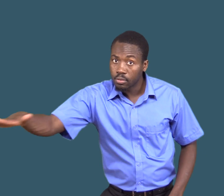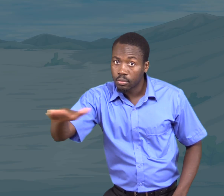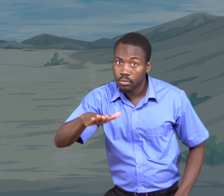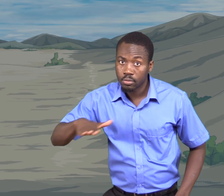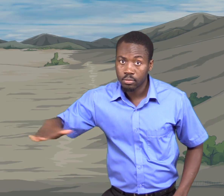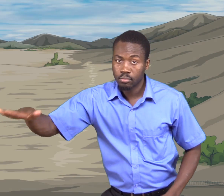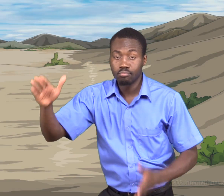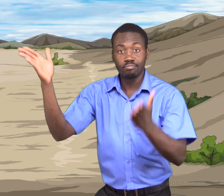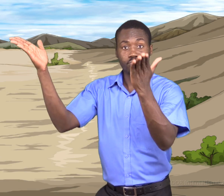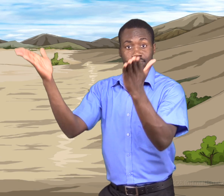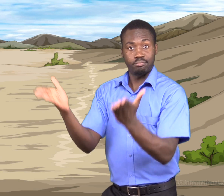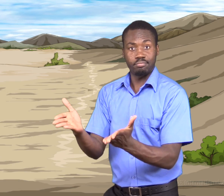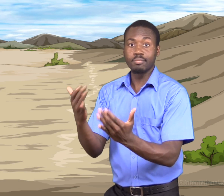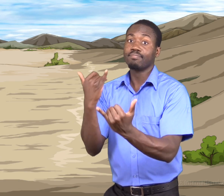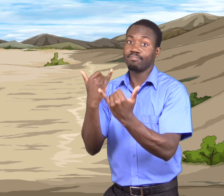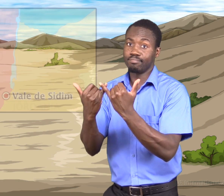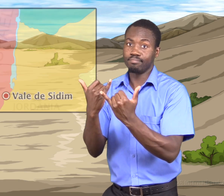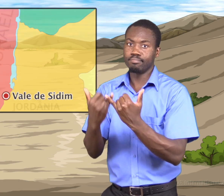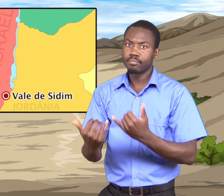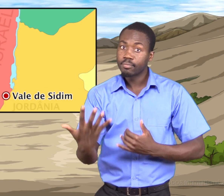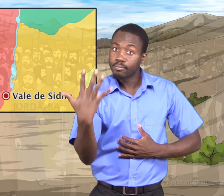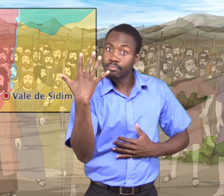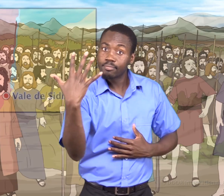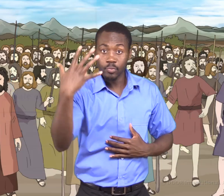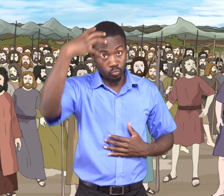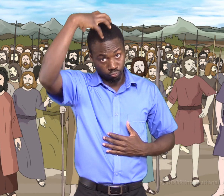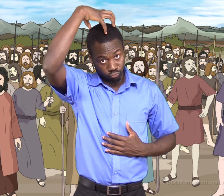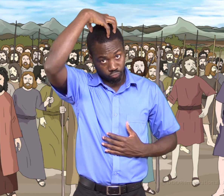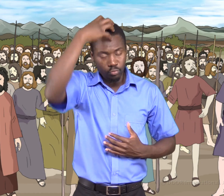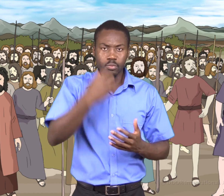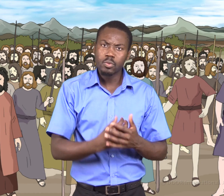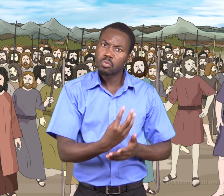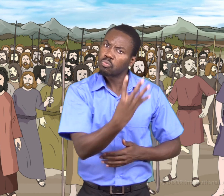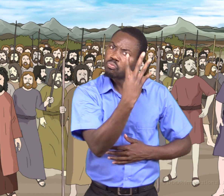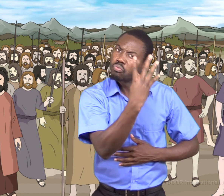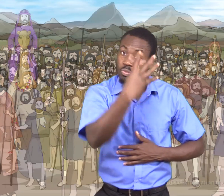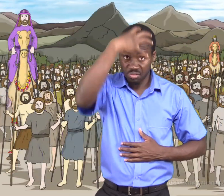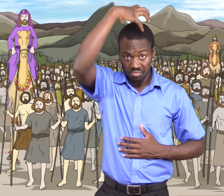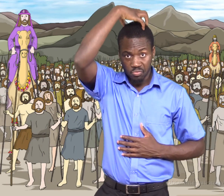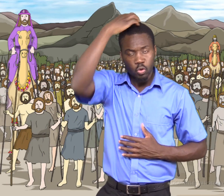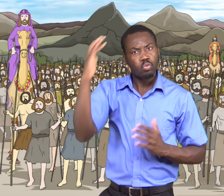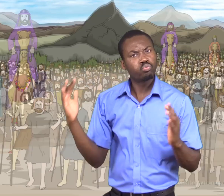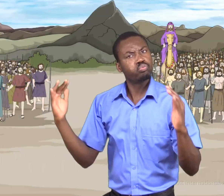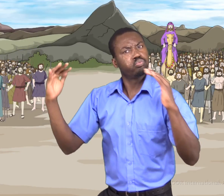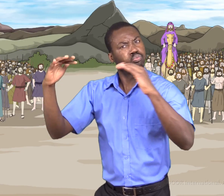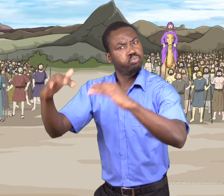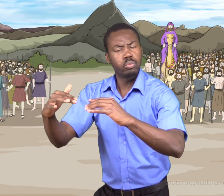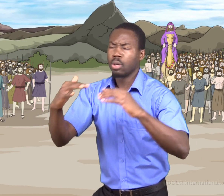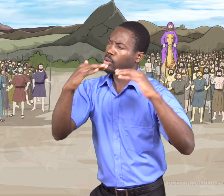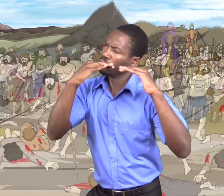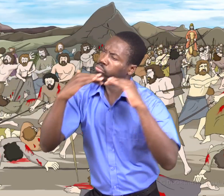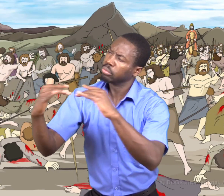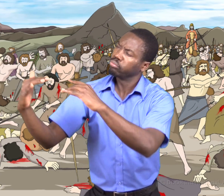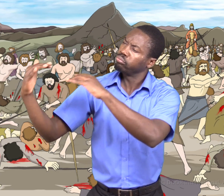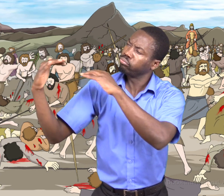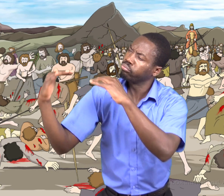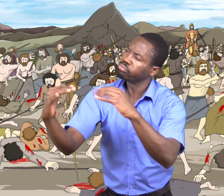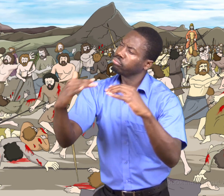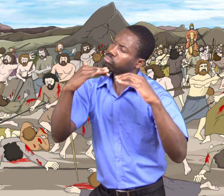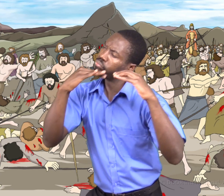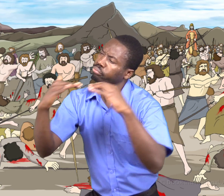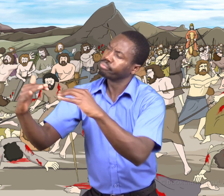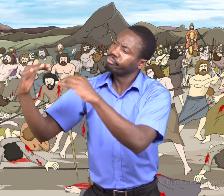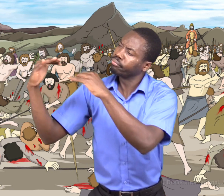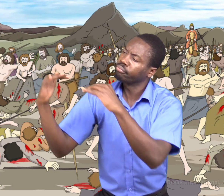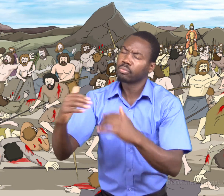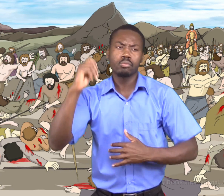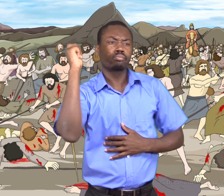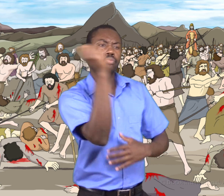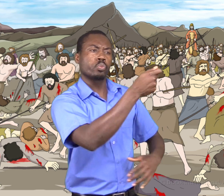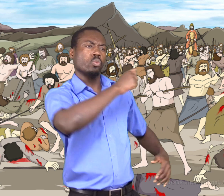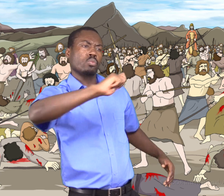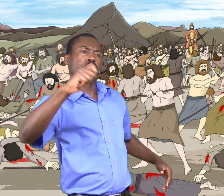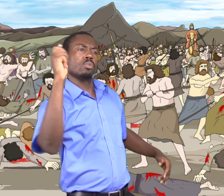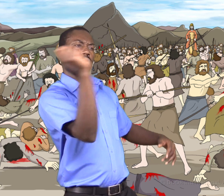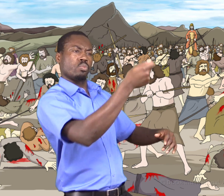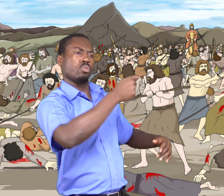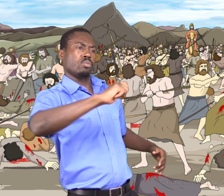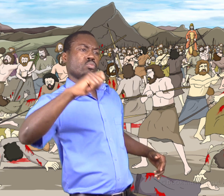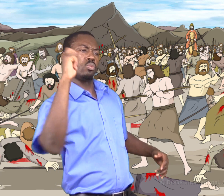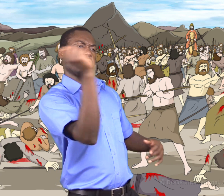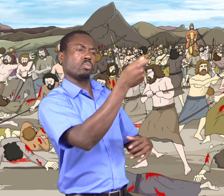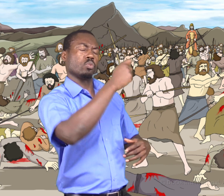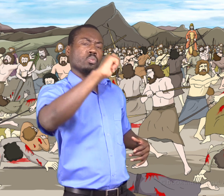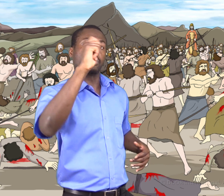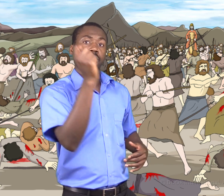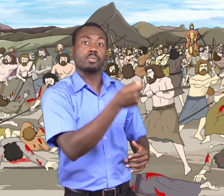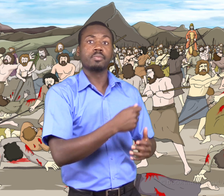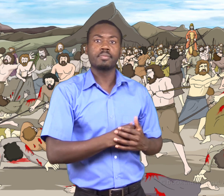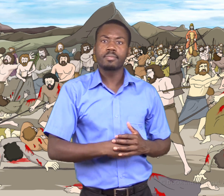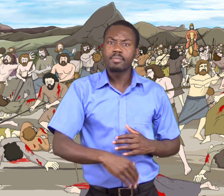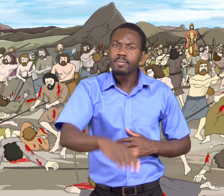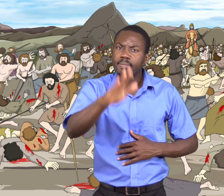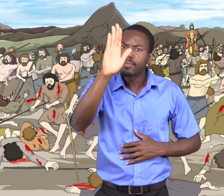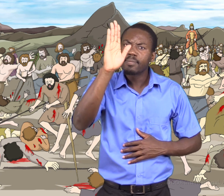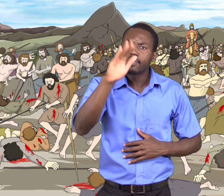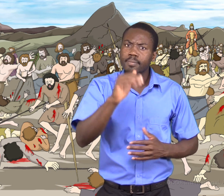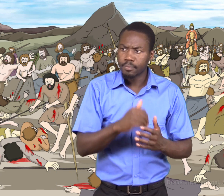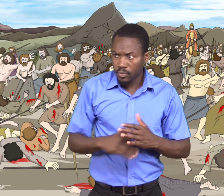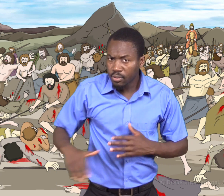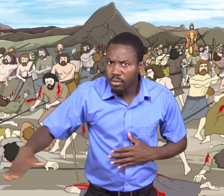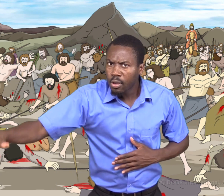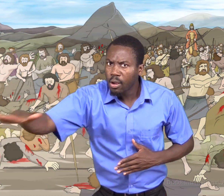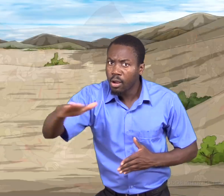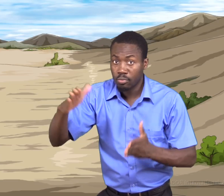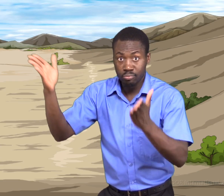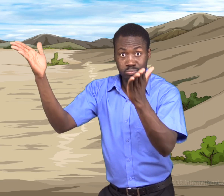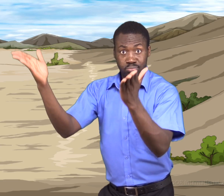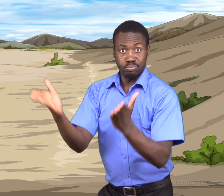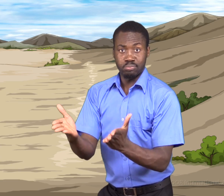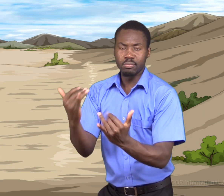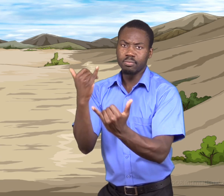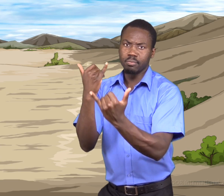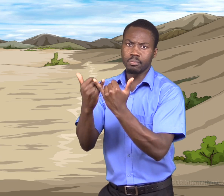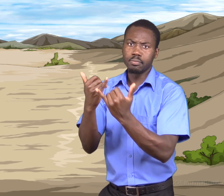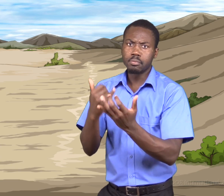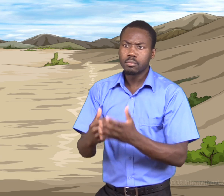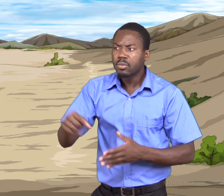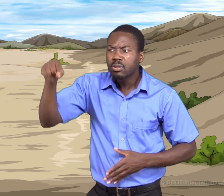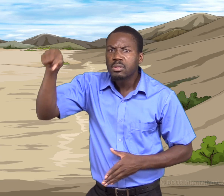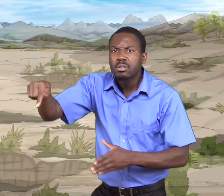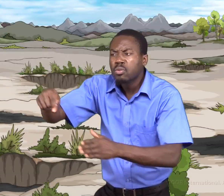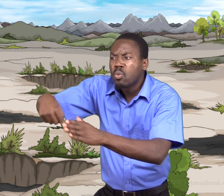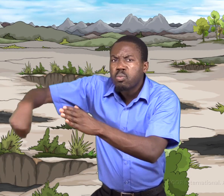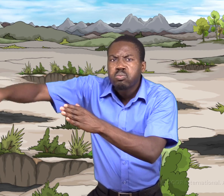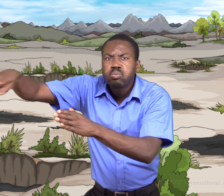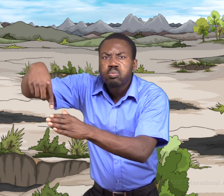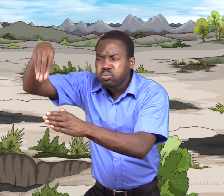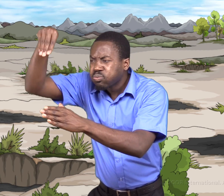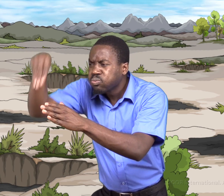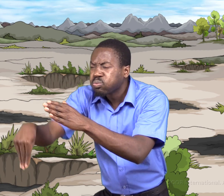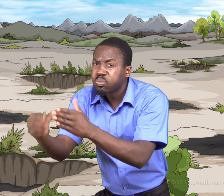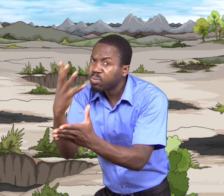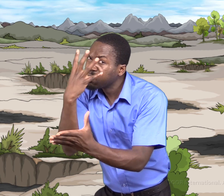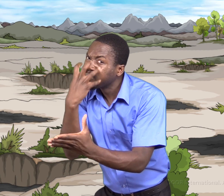Then the king of Sodom, the king of Gomorrah, the king of Admah, the king of Zeboiim, and the king of Bela (that is, Zoar) marched out and arrayed themselves for battle in the Valley of Siddim against Chedorlaomer king of Elam, Tidal king of Goiim, Amraphel king of Shinar, and Arioch king of Ellasar—four kings against five.